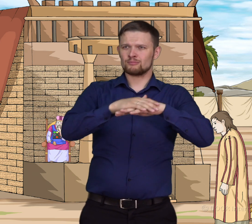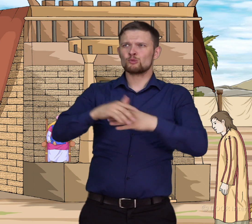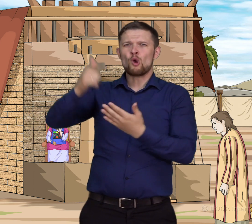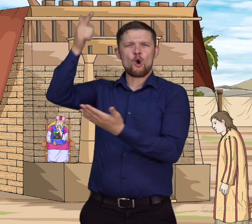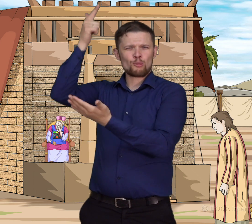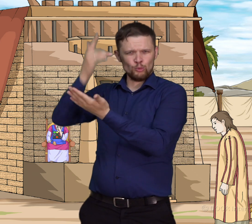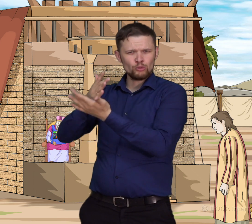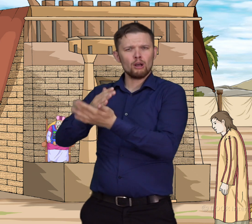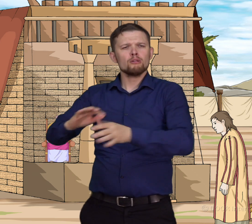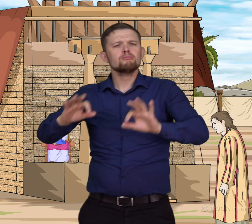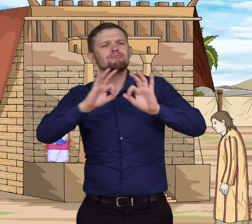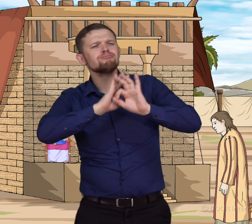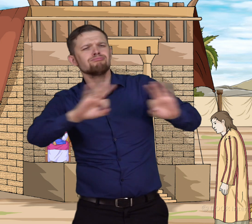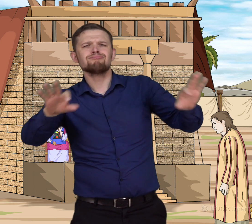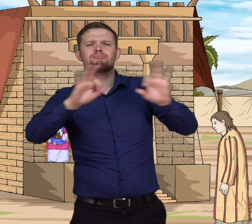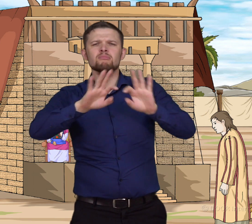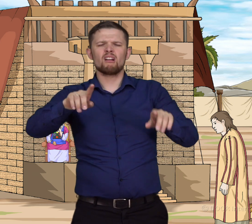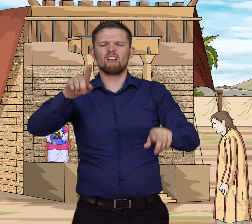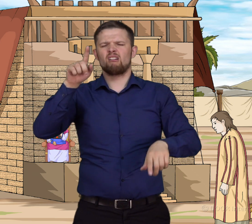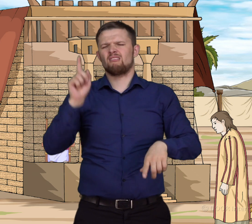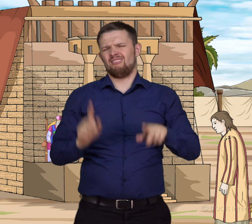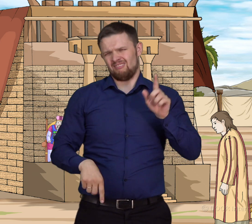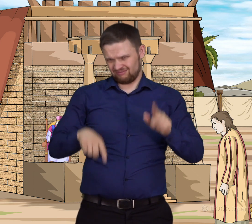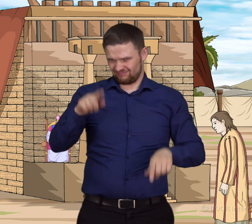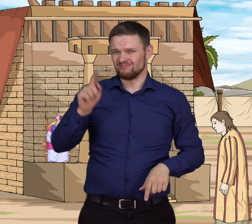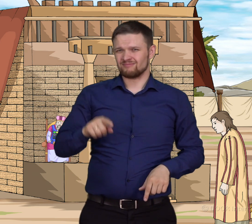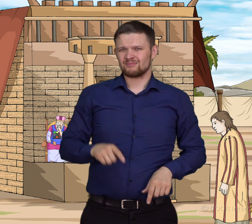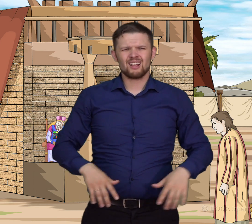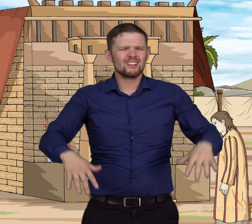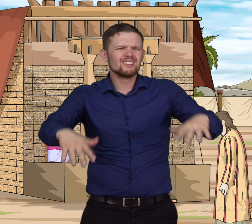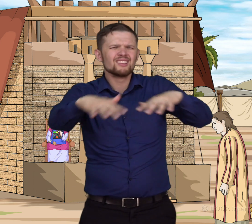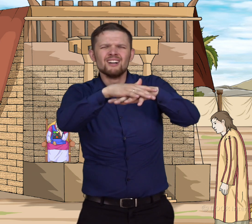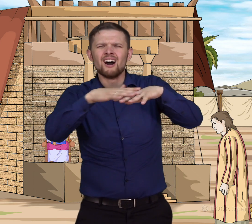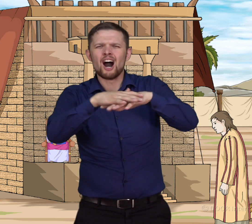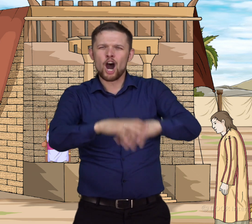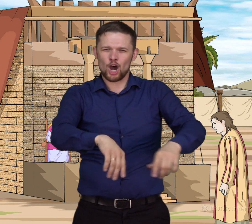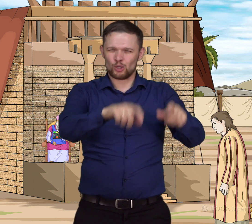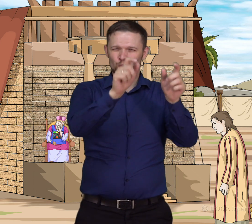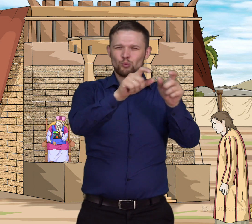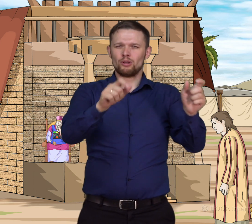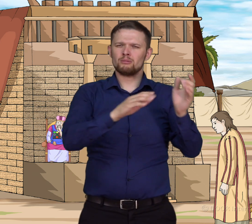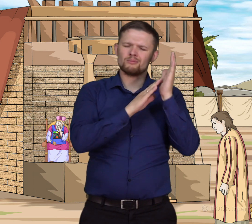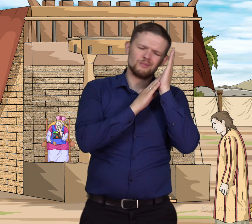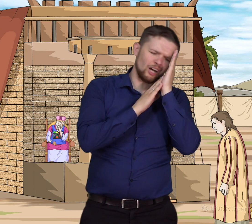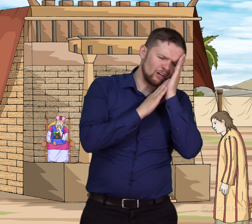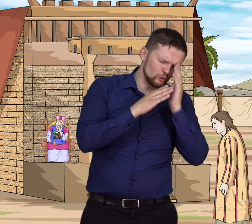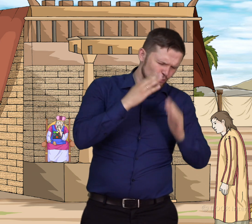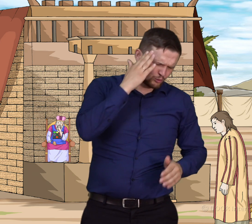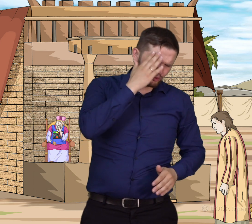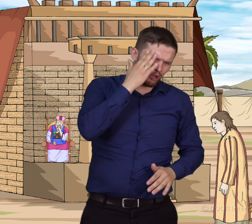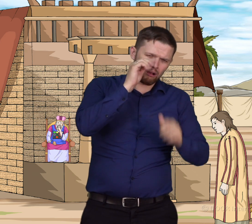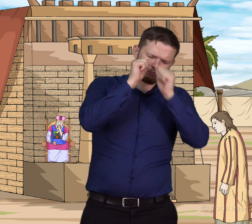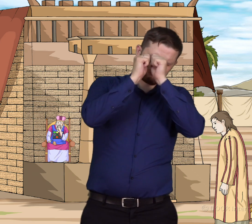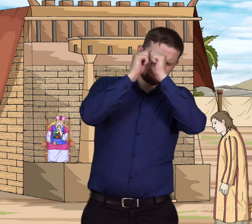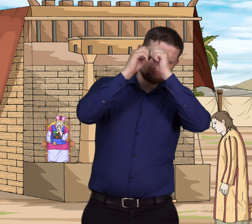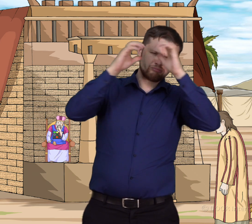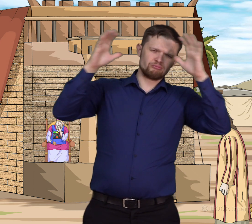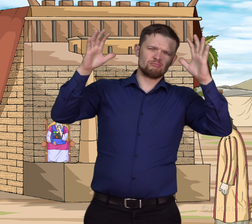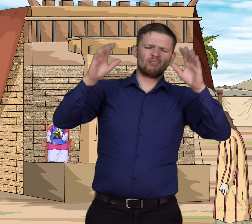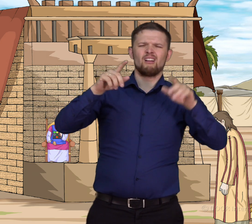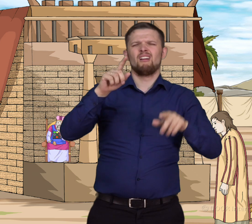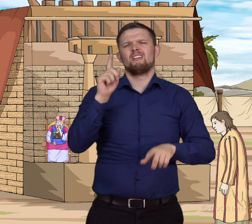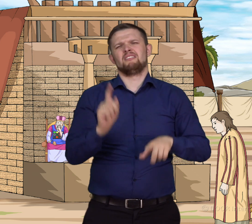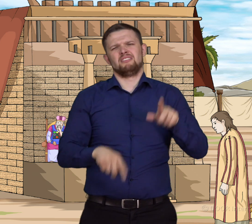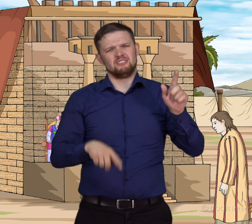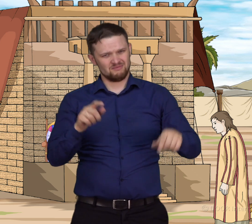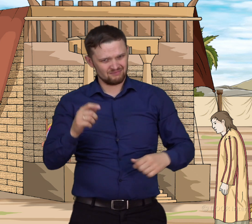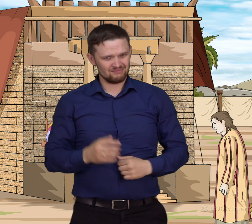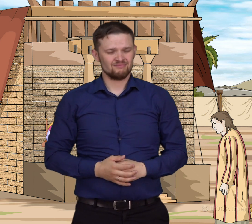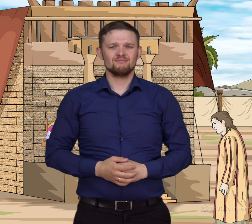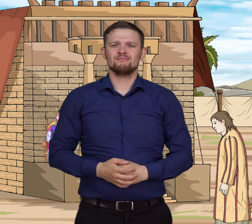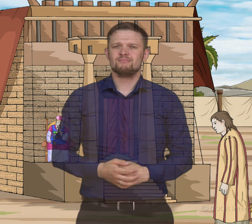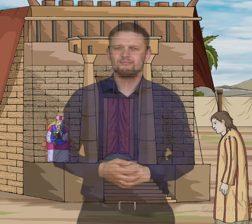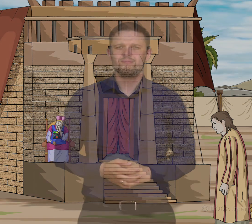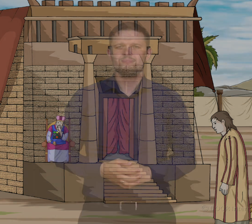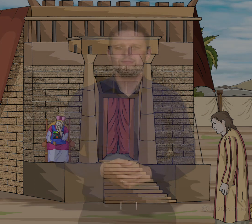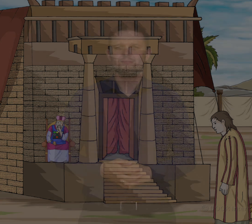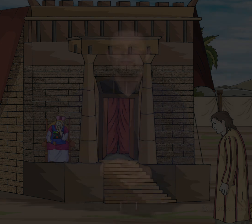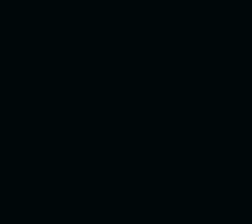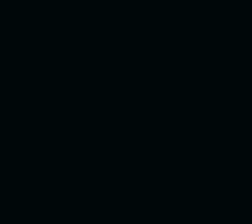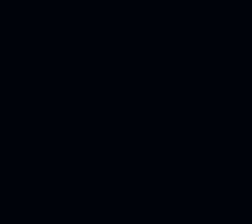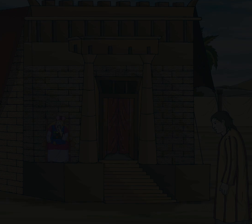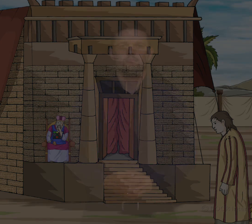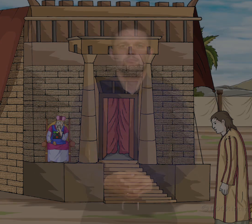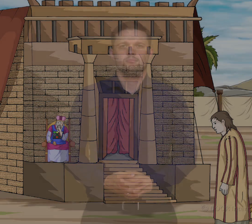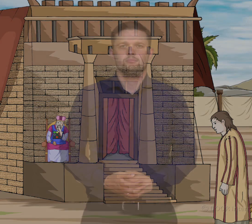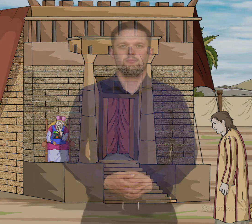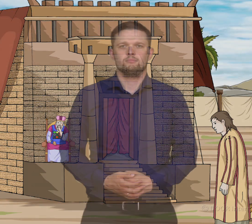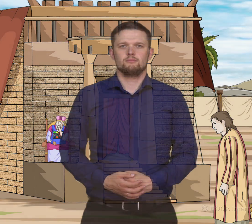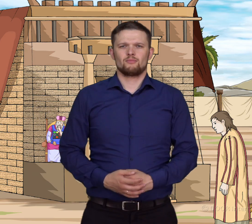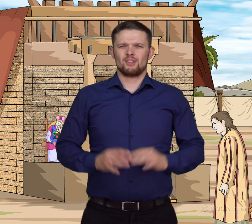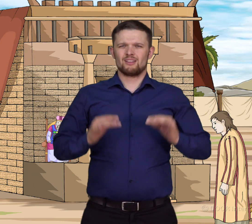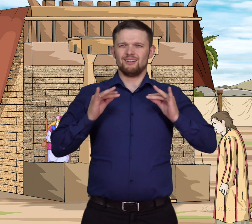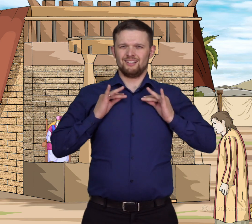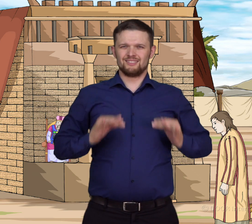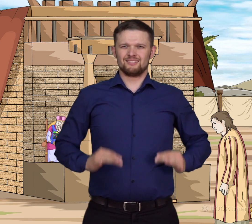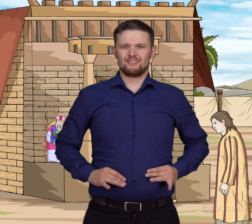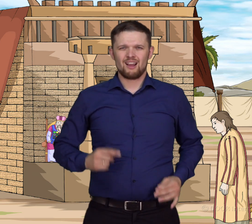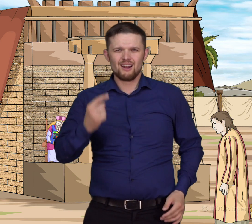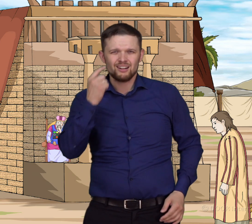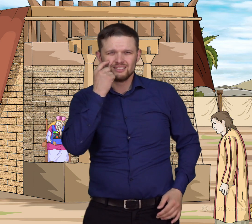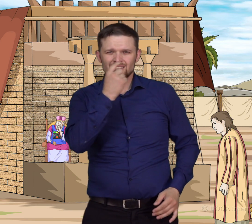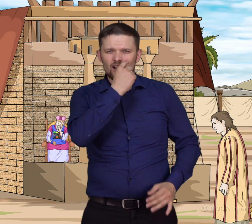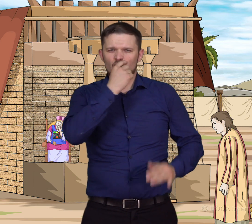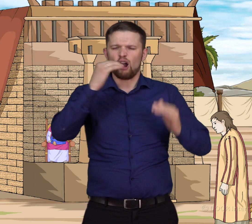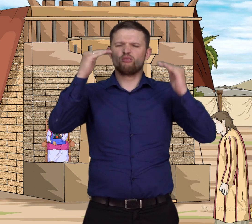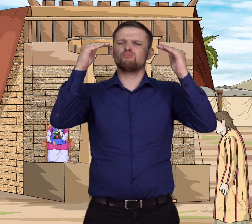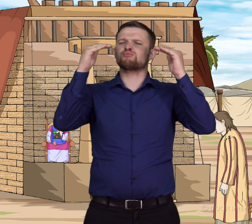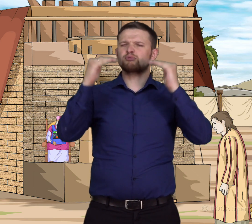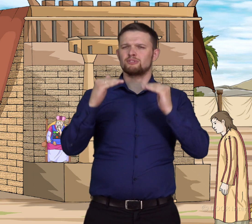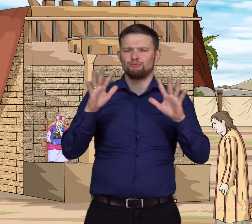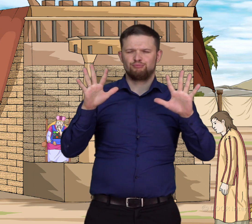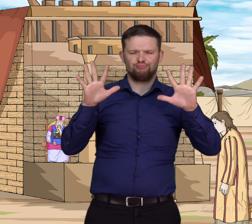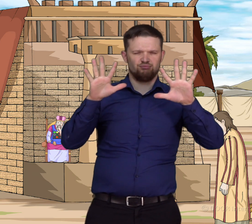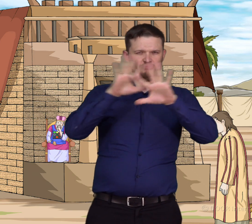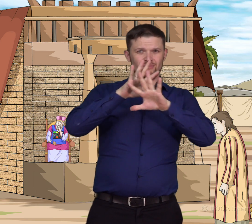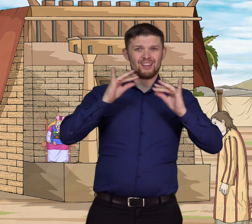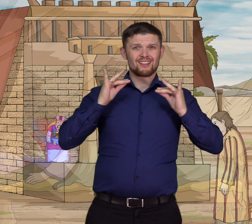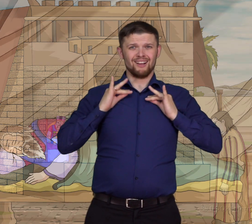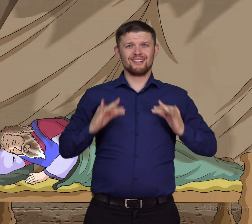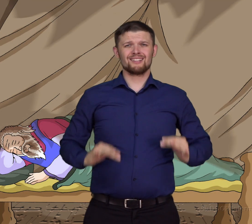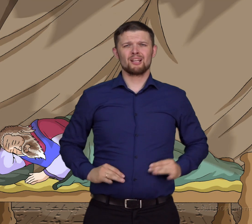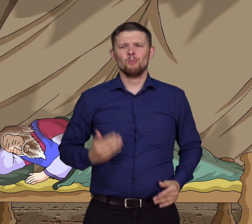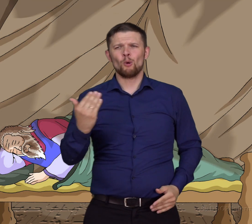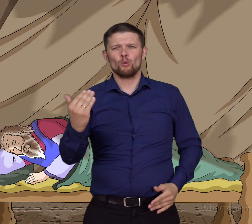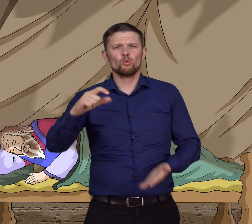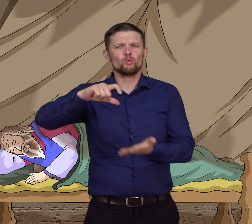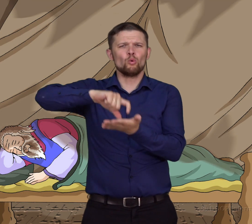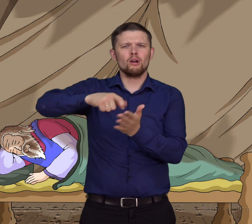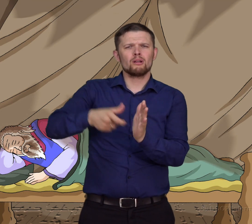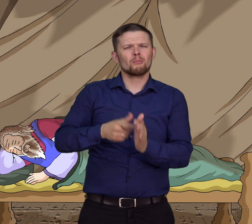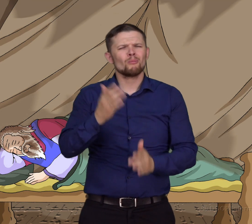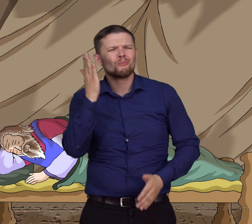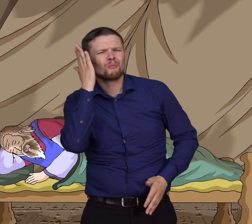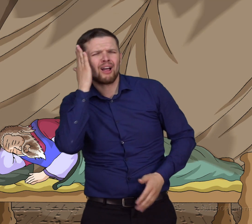Now in those days the word of the LORD was rare and visions were scarce.